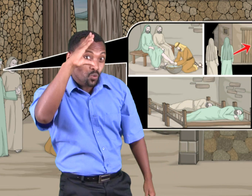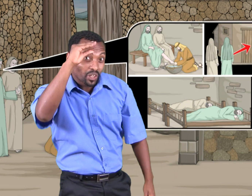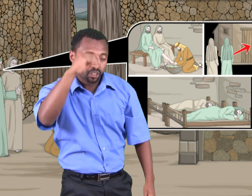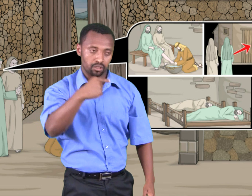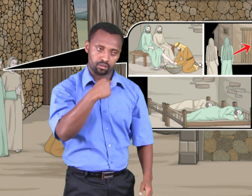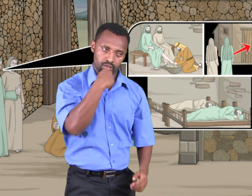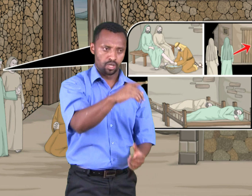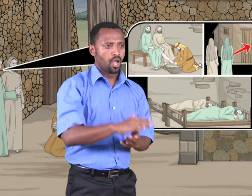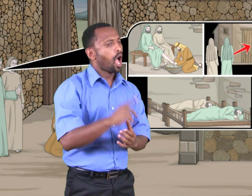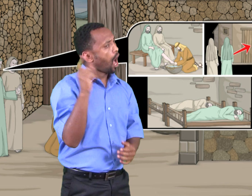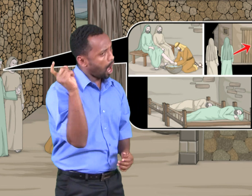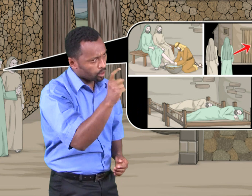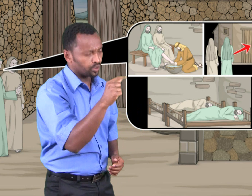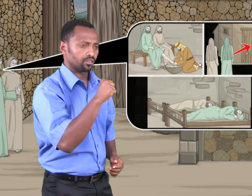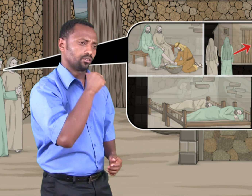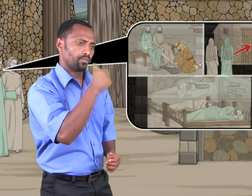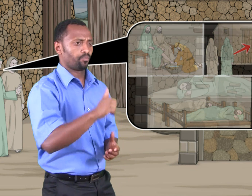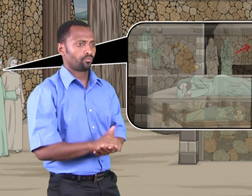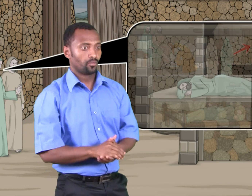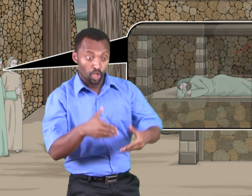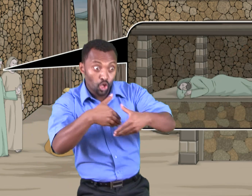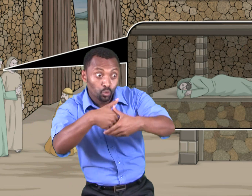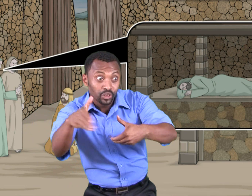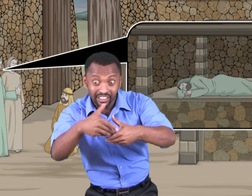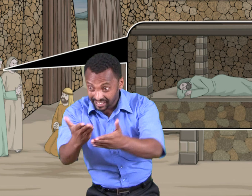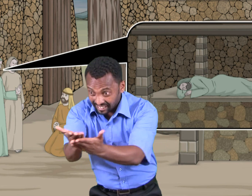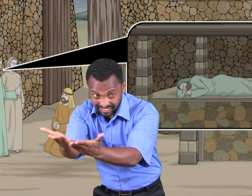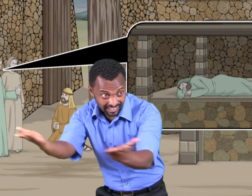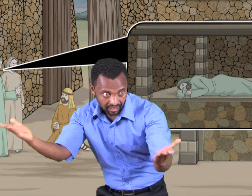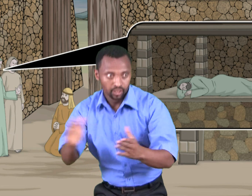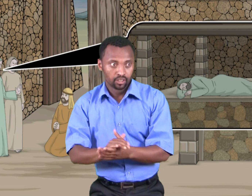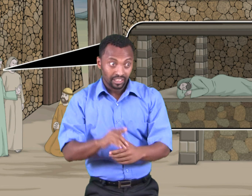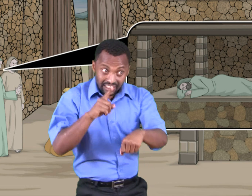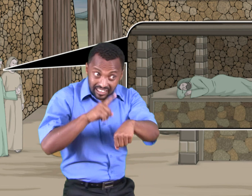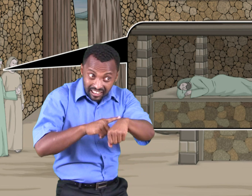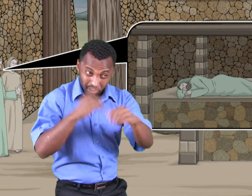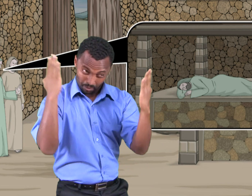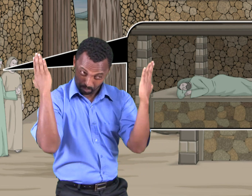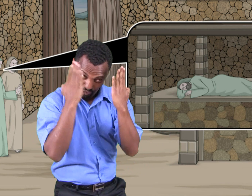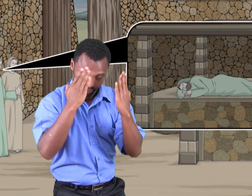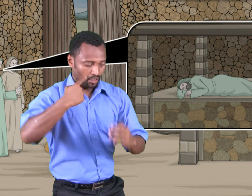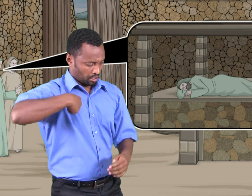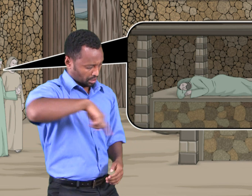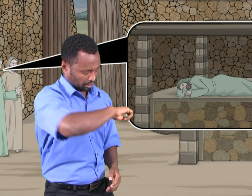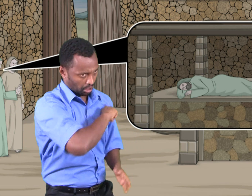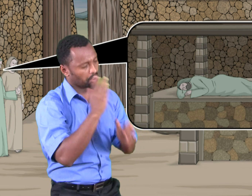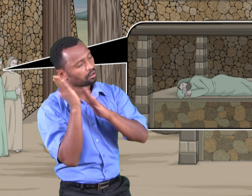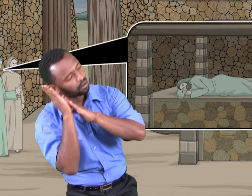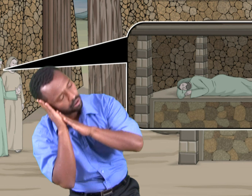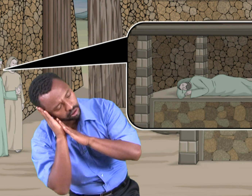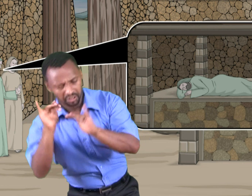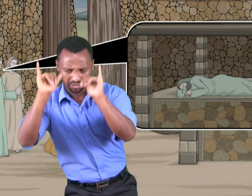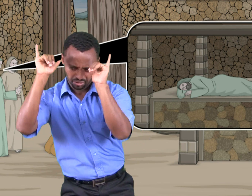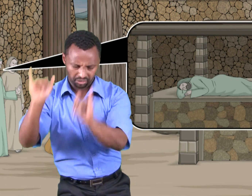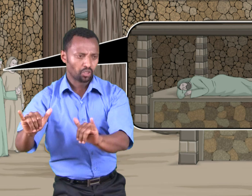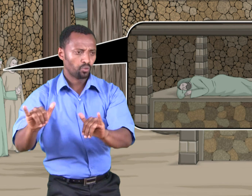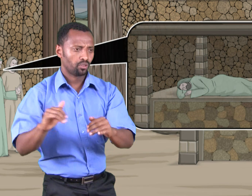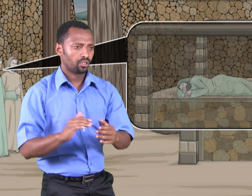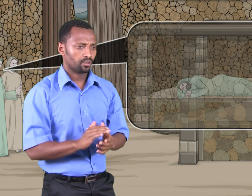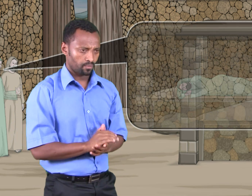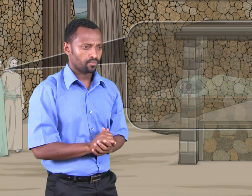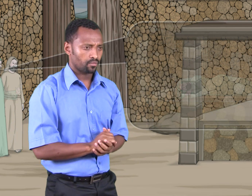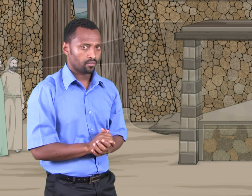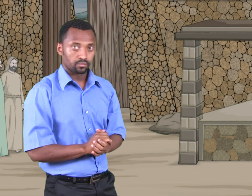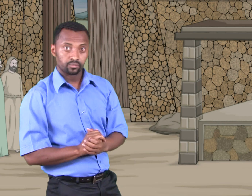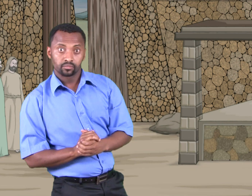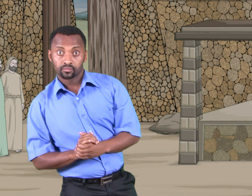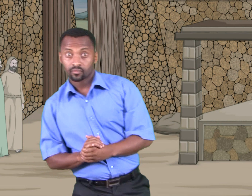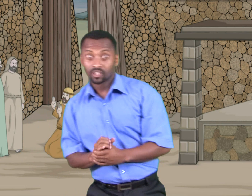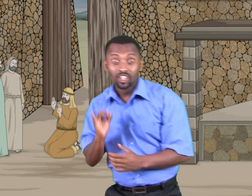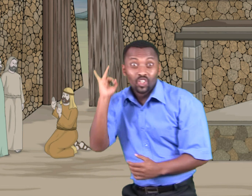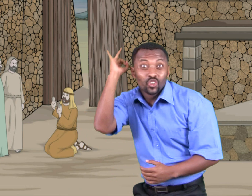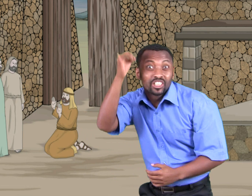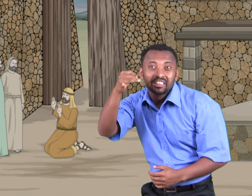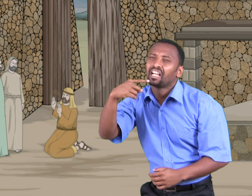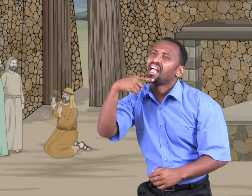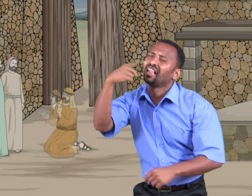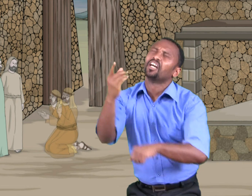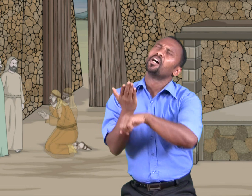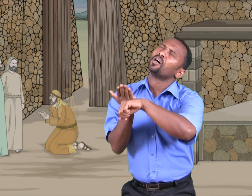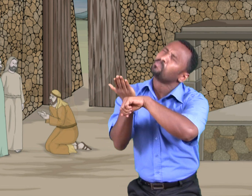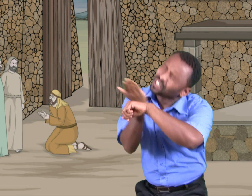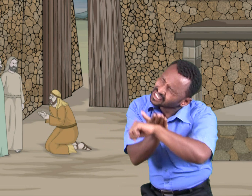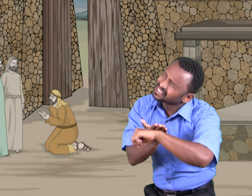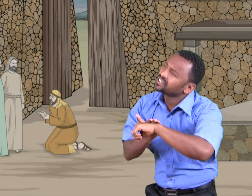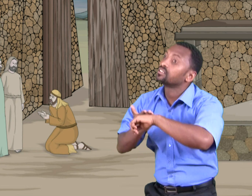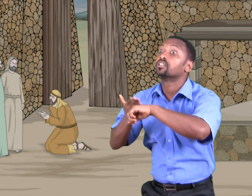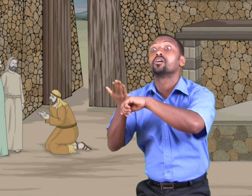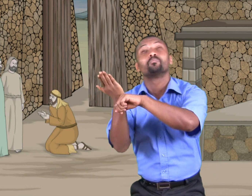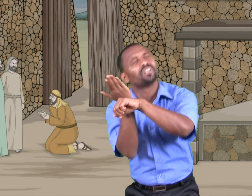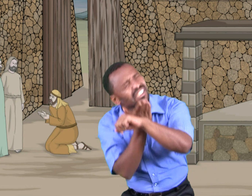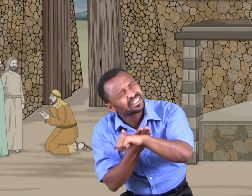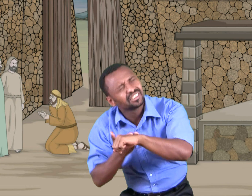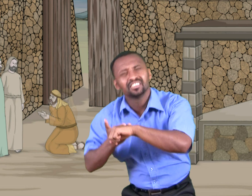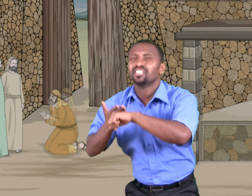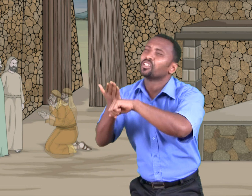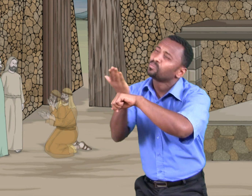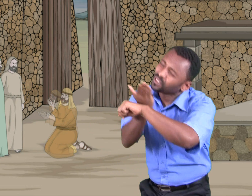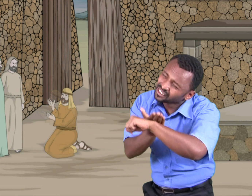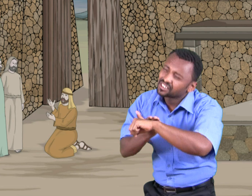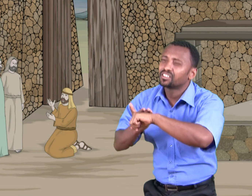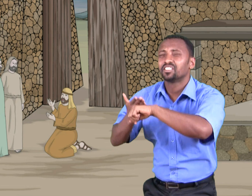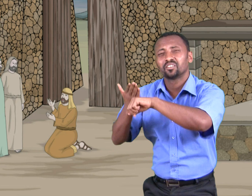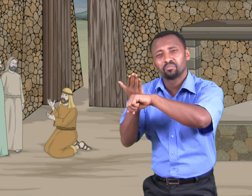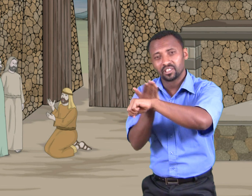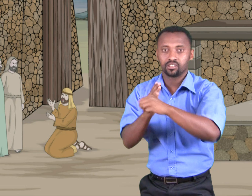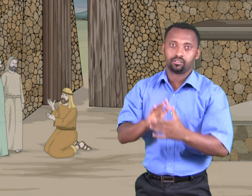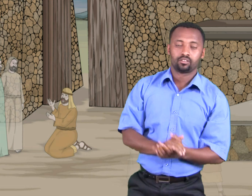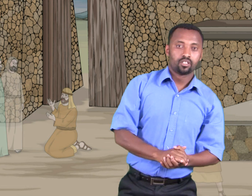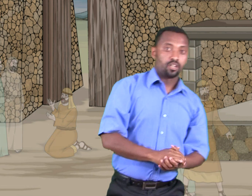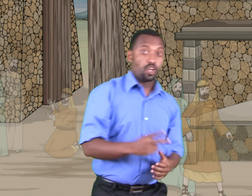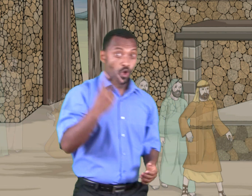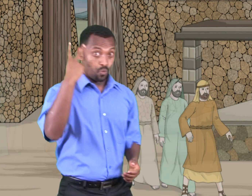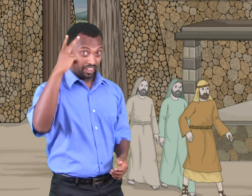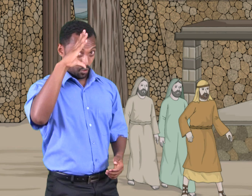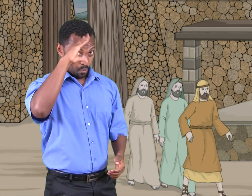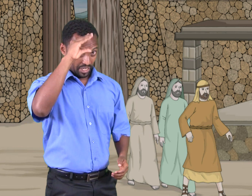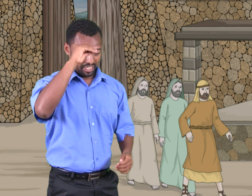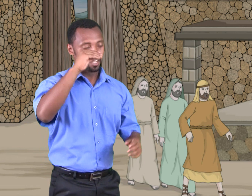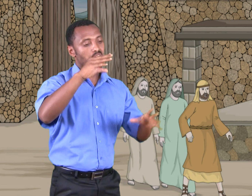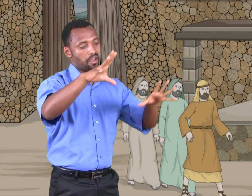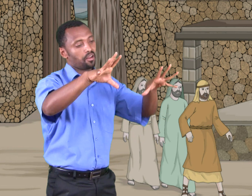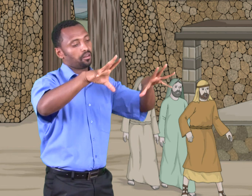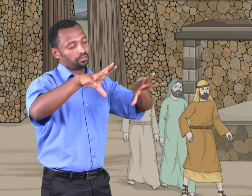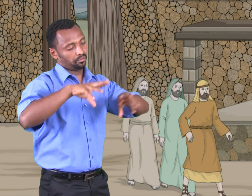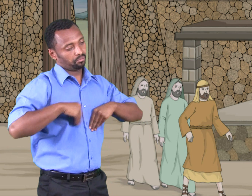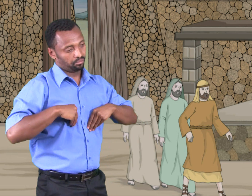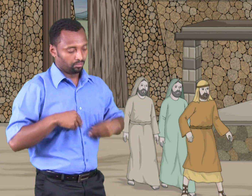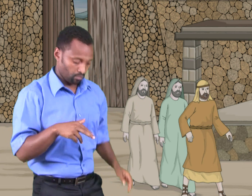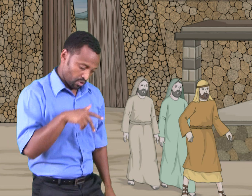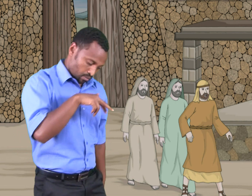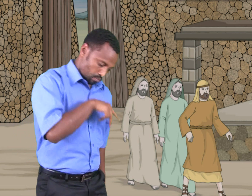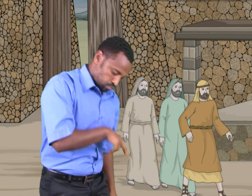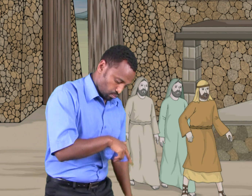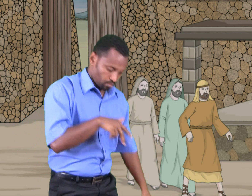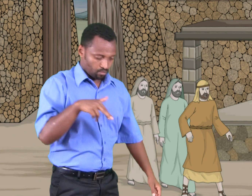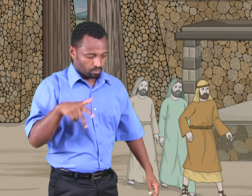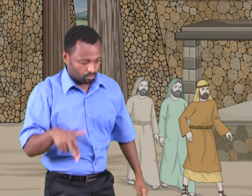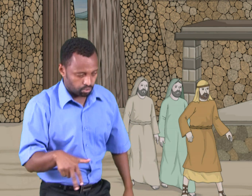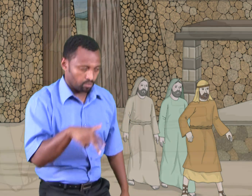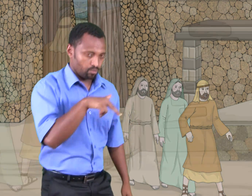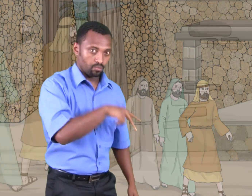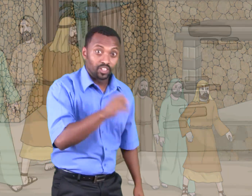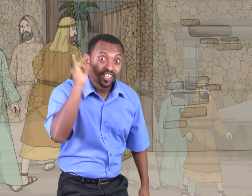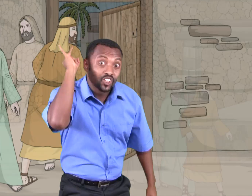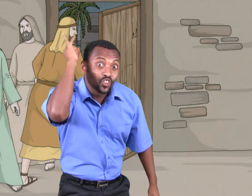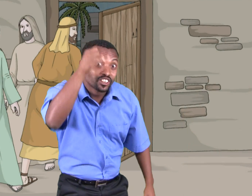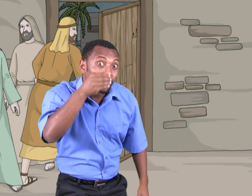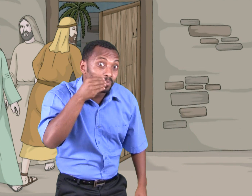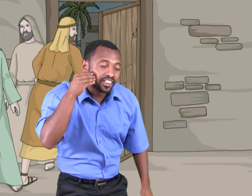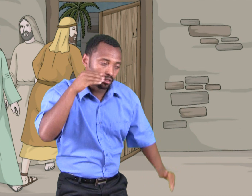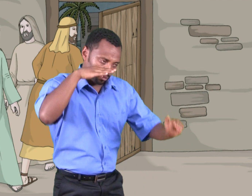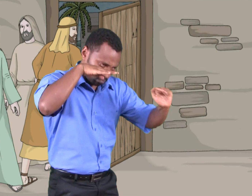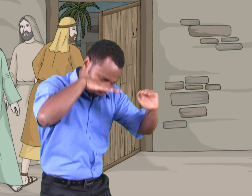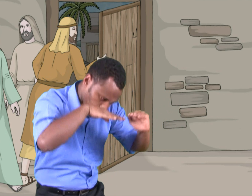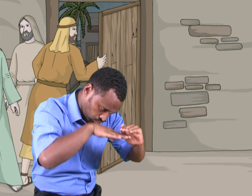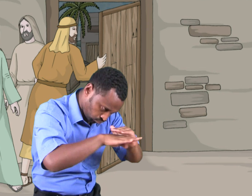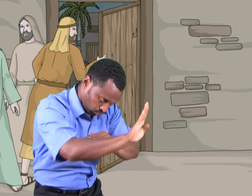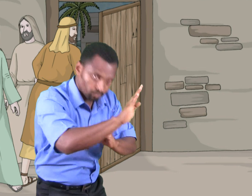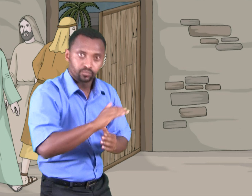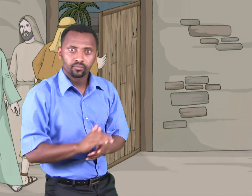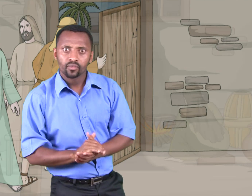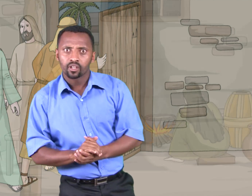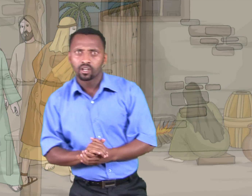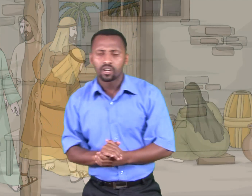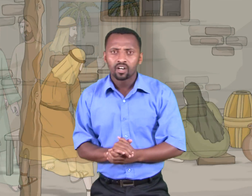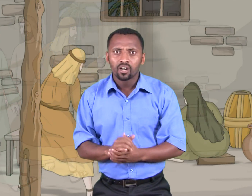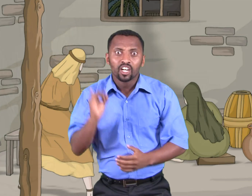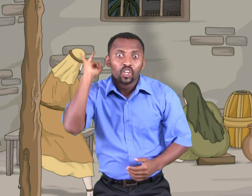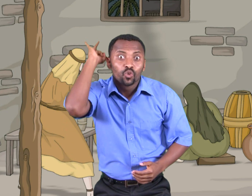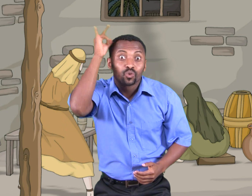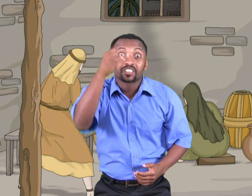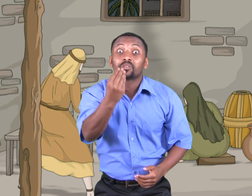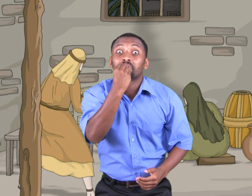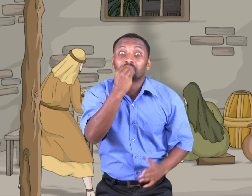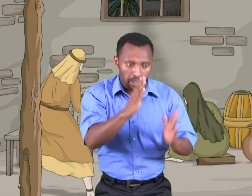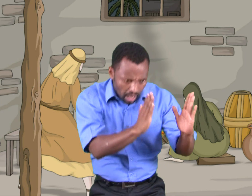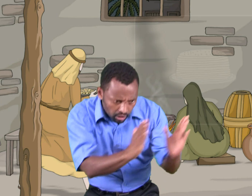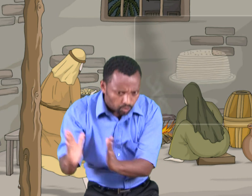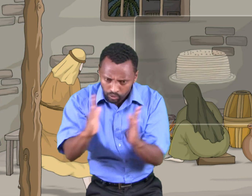“No,” they answered, “we will spend the night in the square.” But Lot insisted so strongly that they followed him into his house.